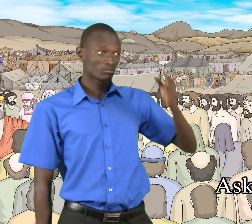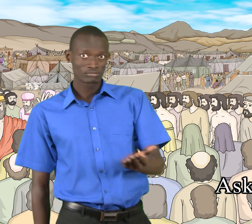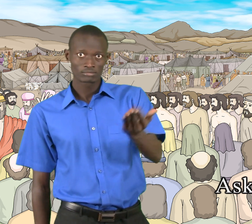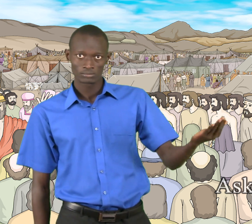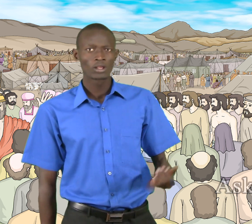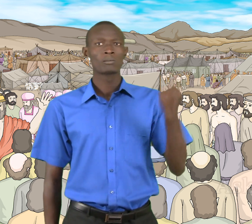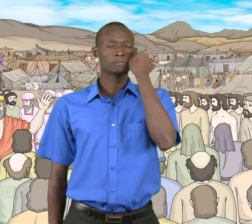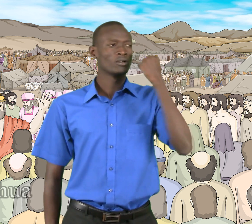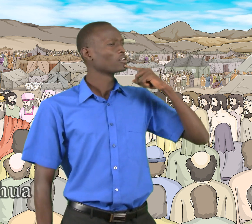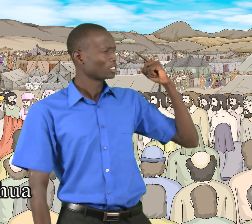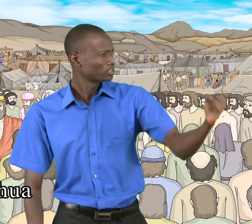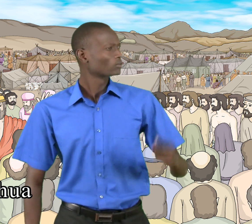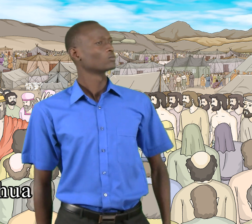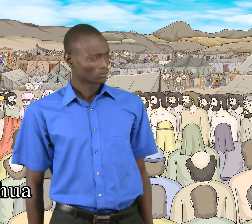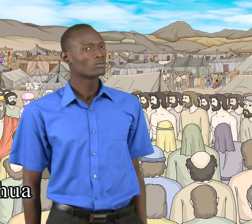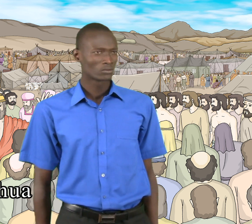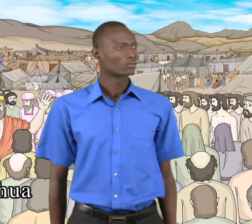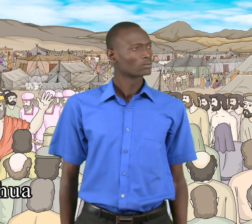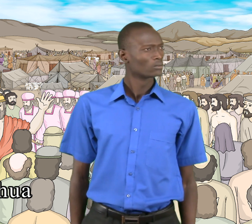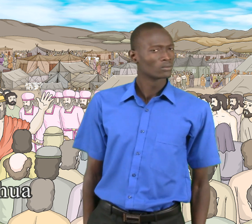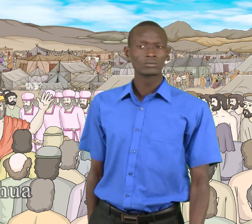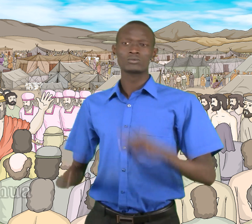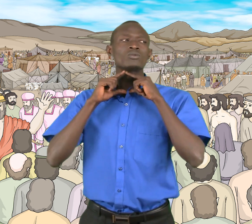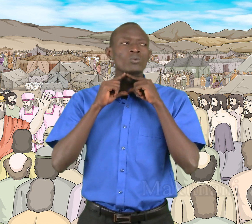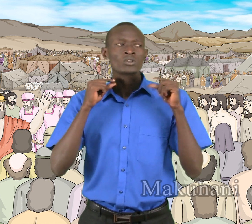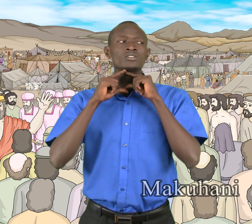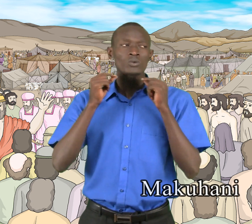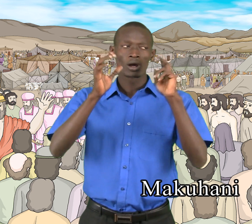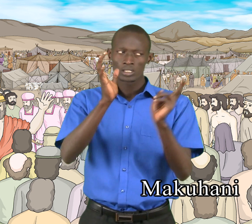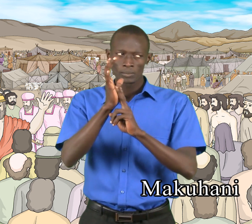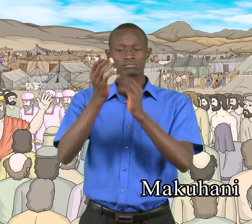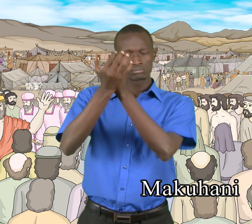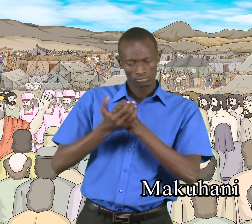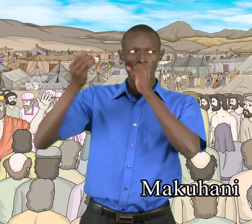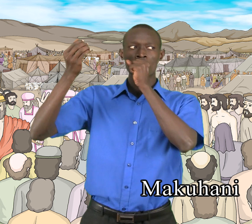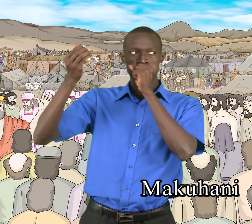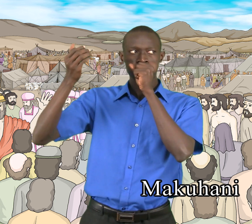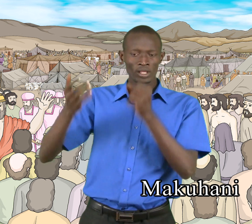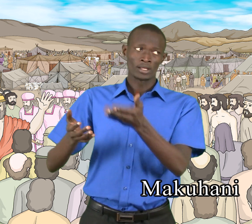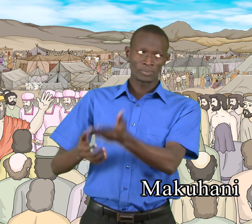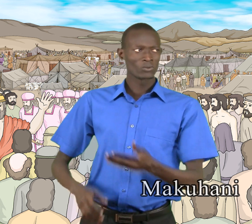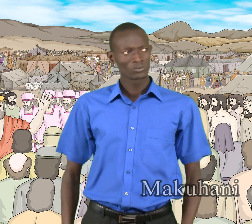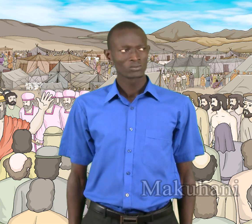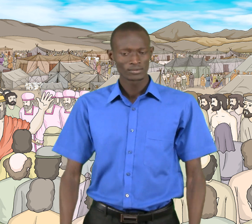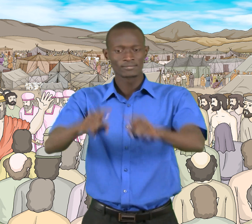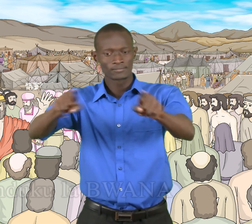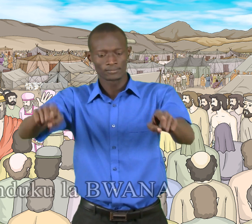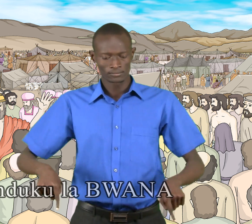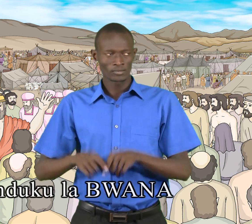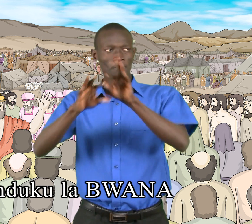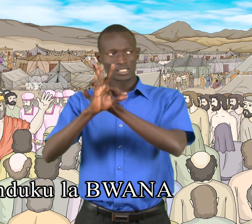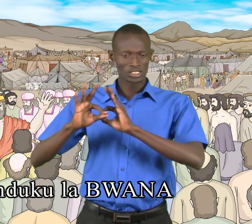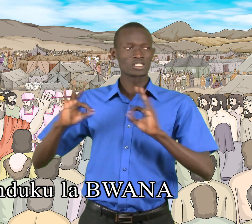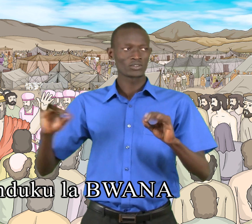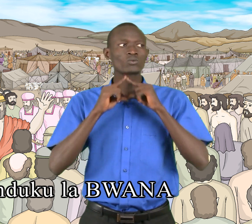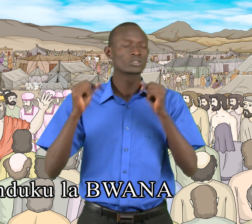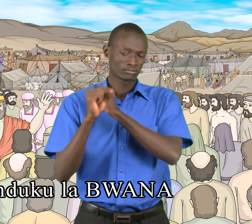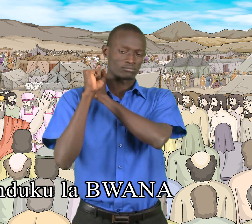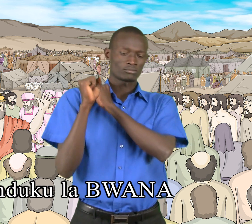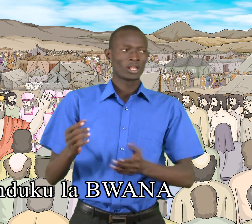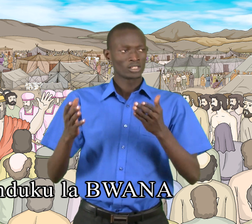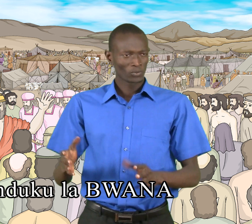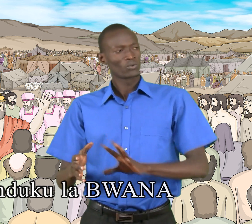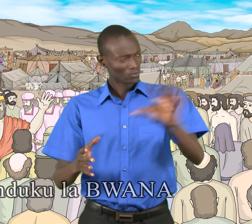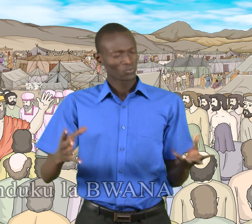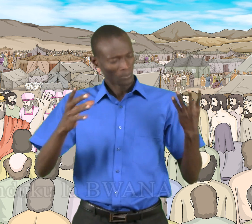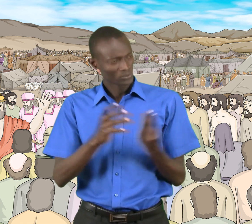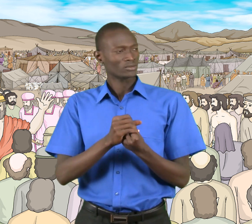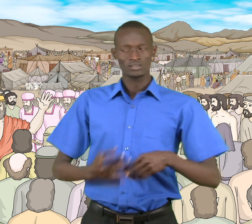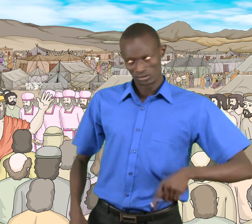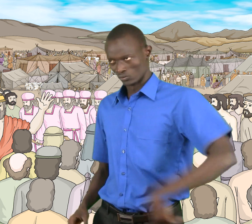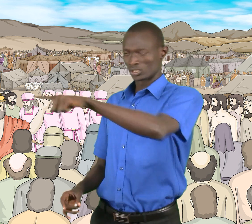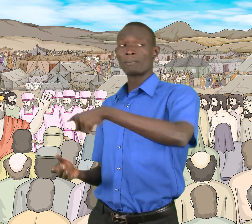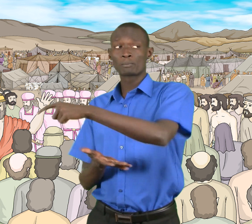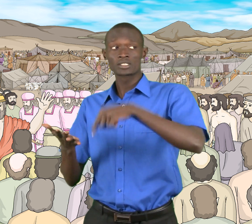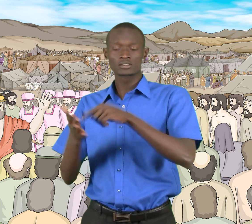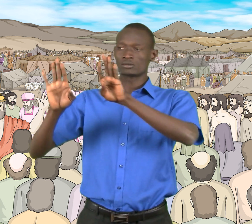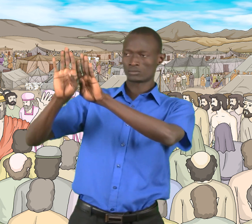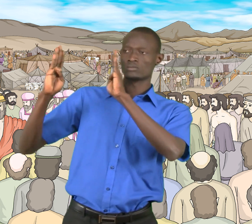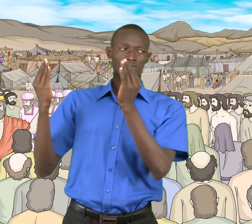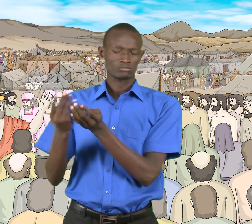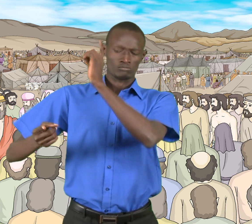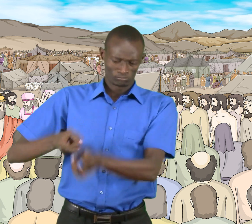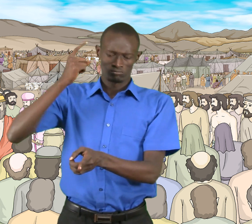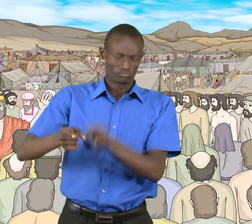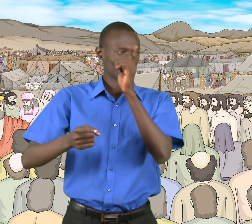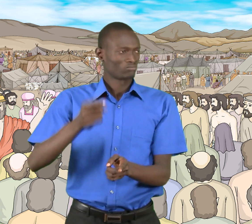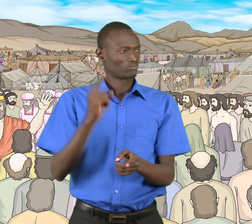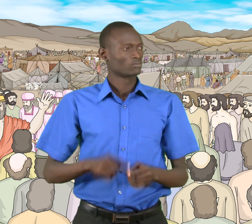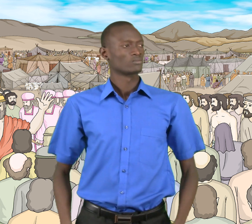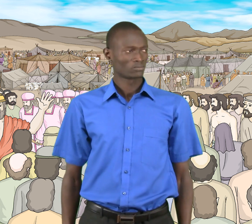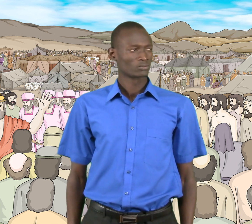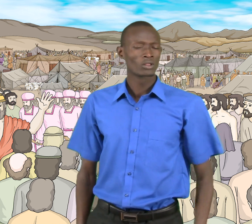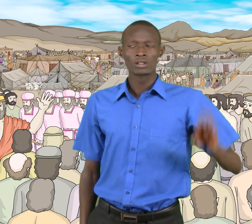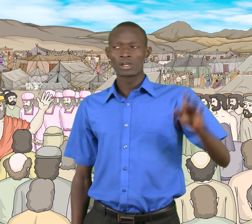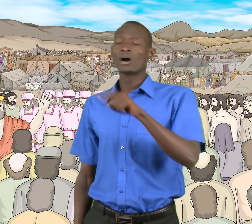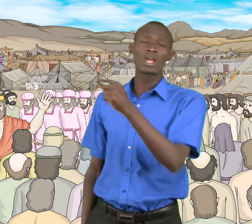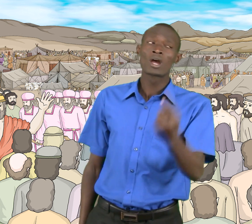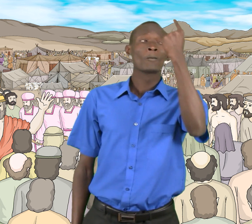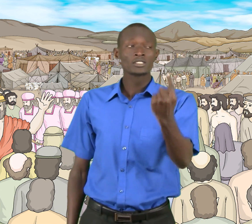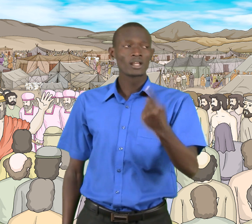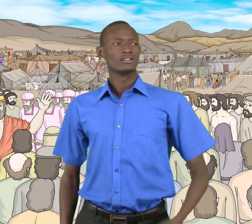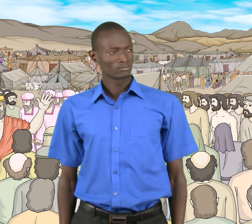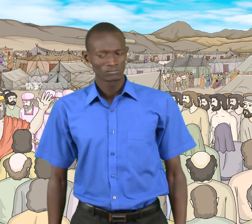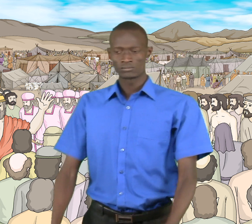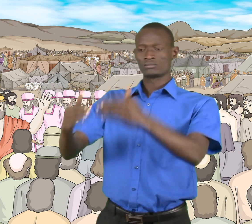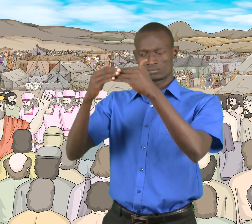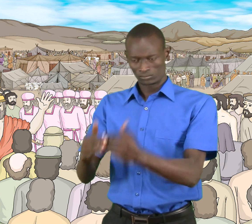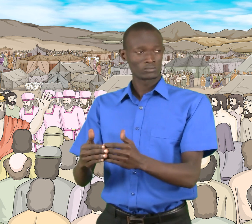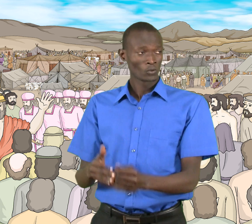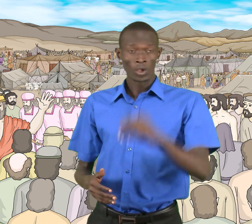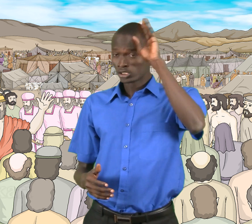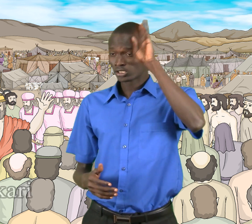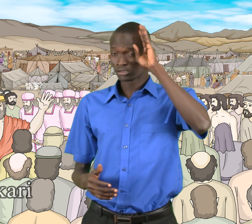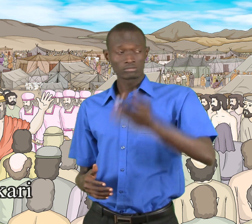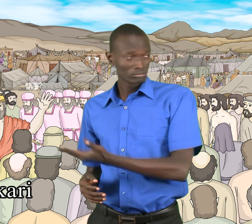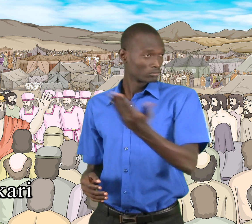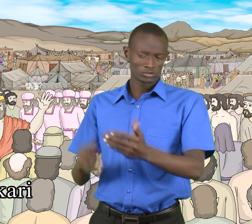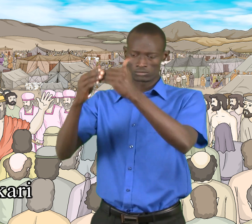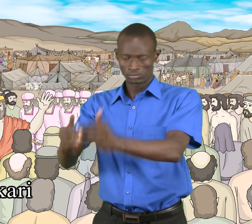After Joshua had spoken to the people, seven priests carrying seven rams’ horns before the LORD advanced and blew the horns, and the ark of the covenant of the LORD followed them.